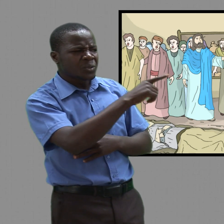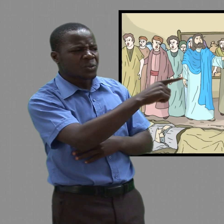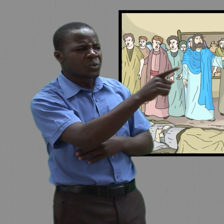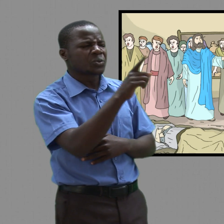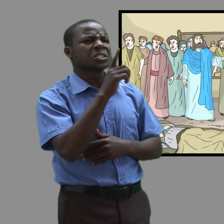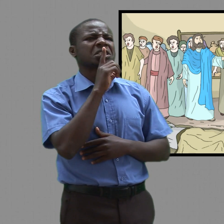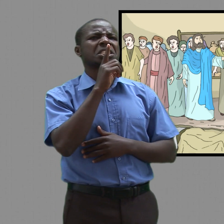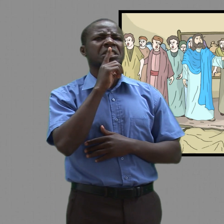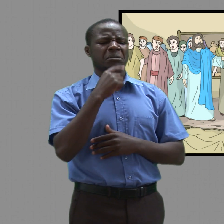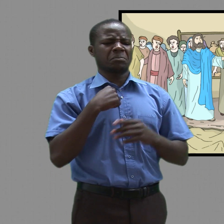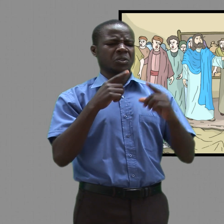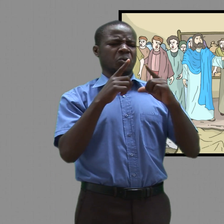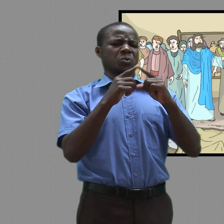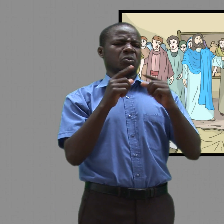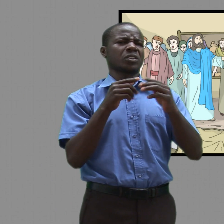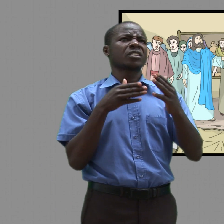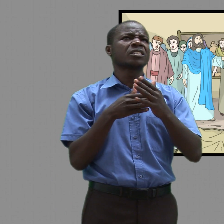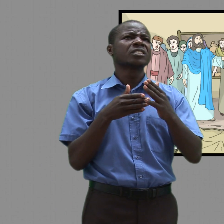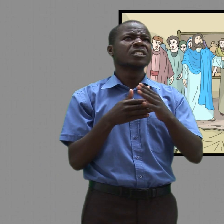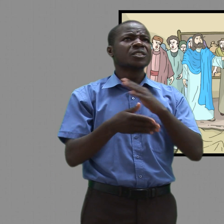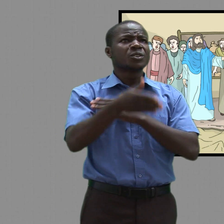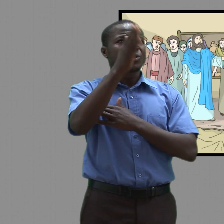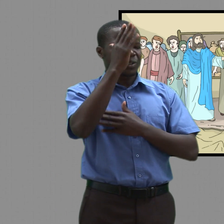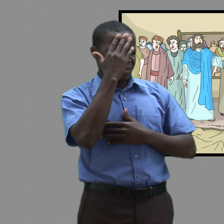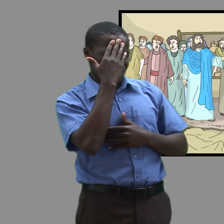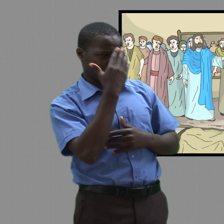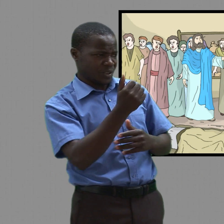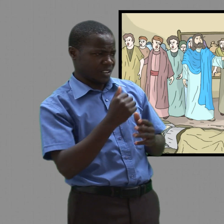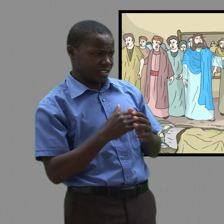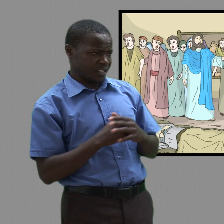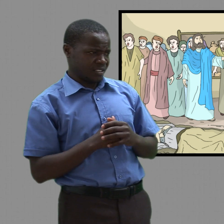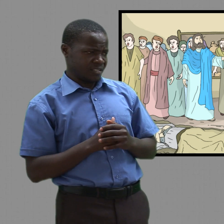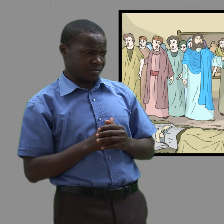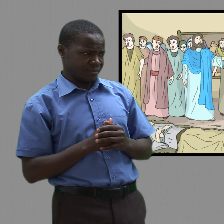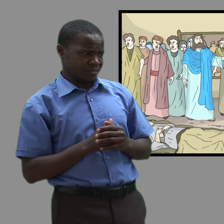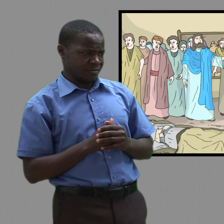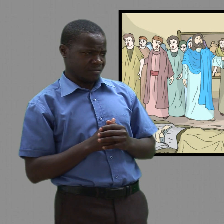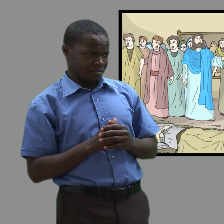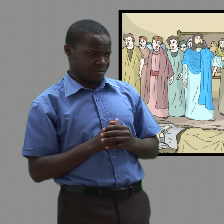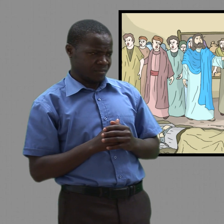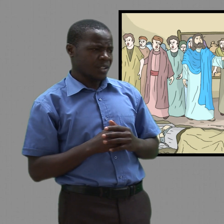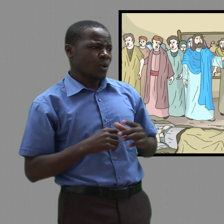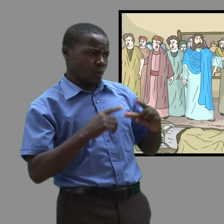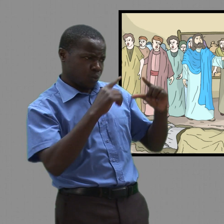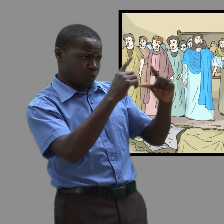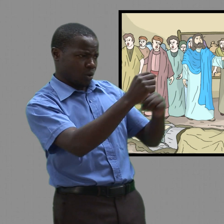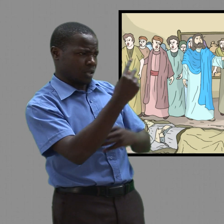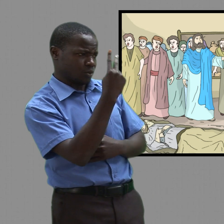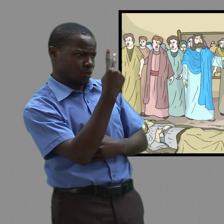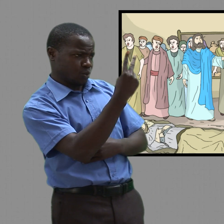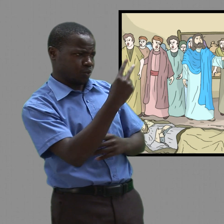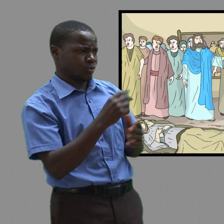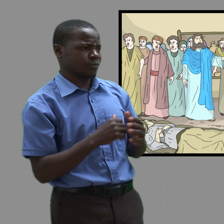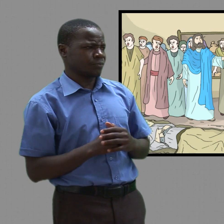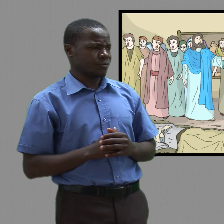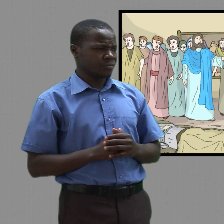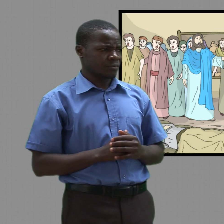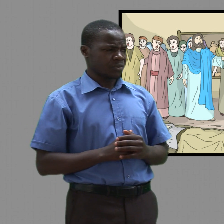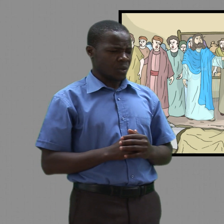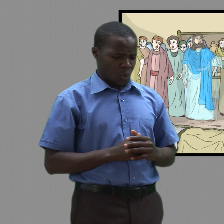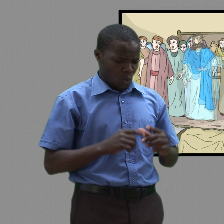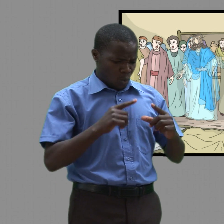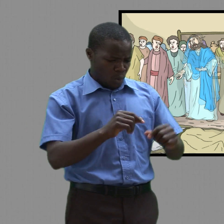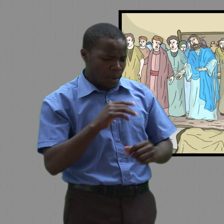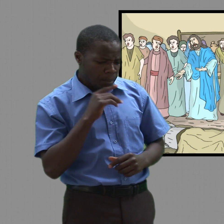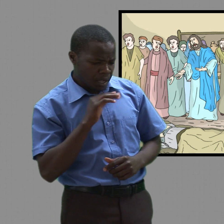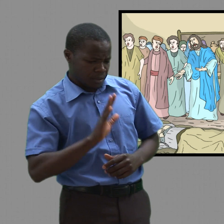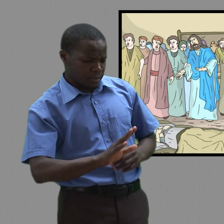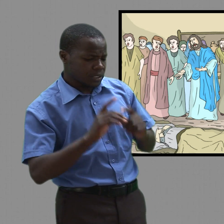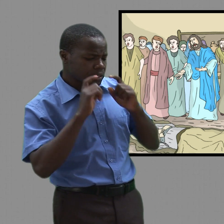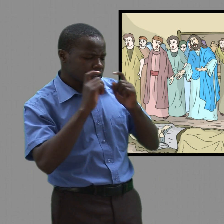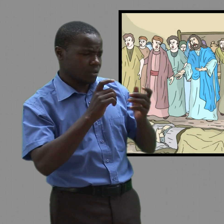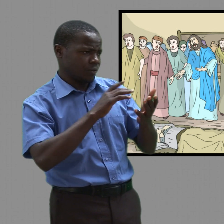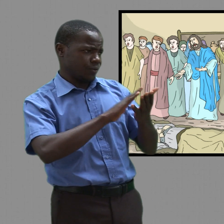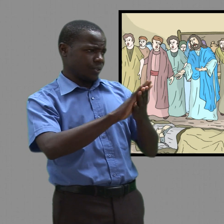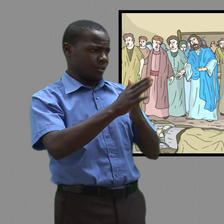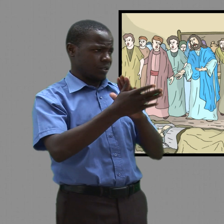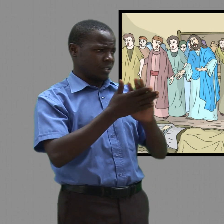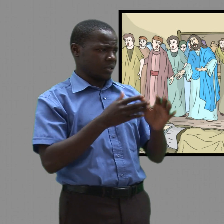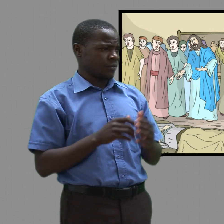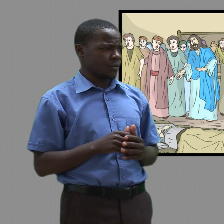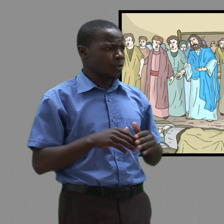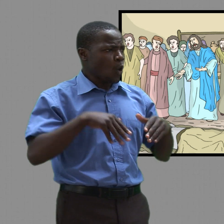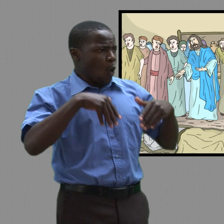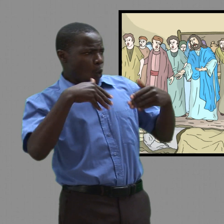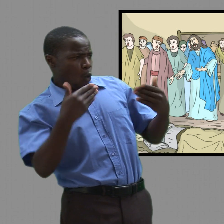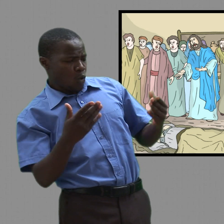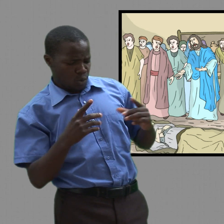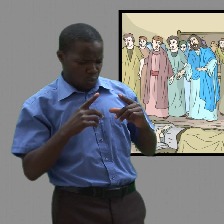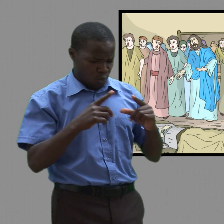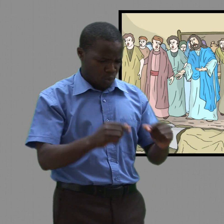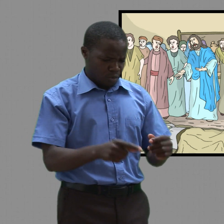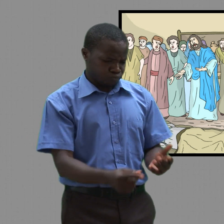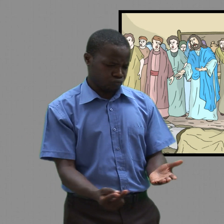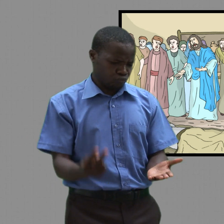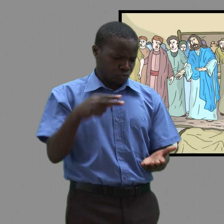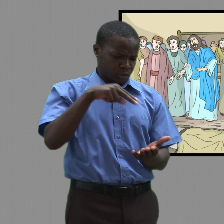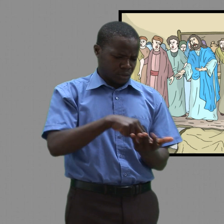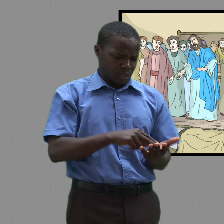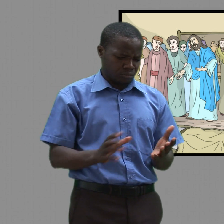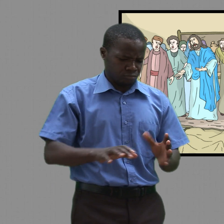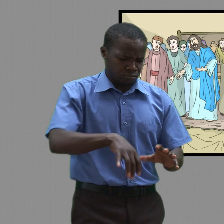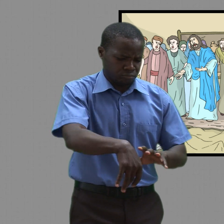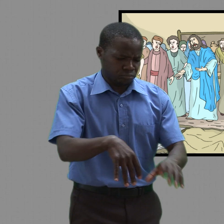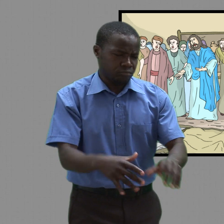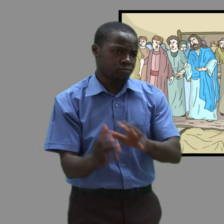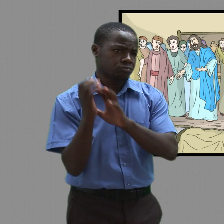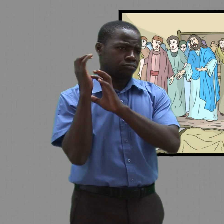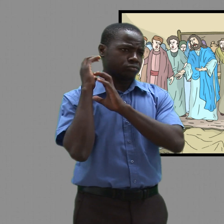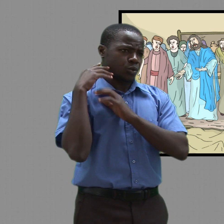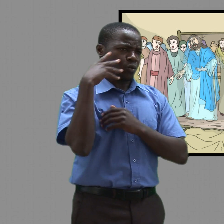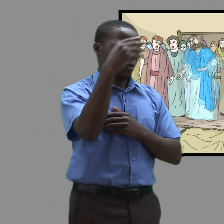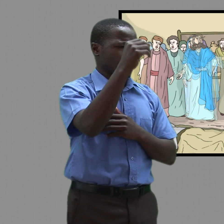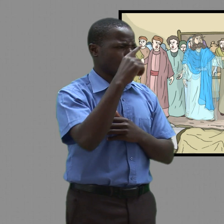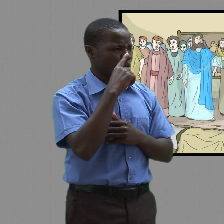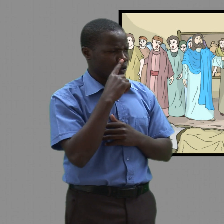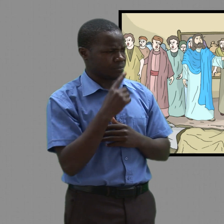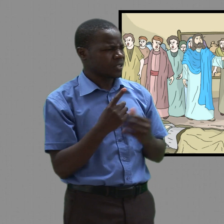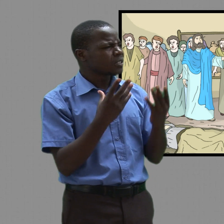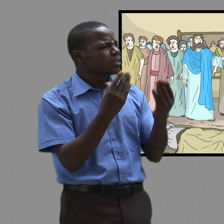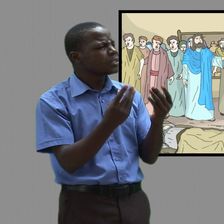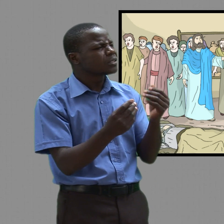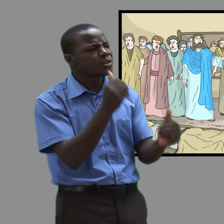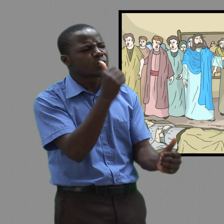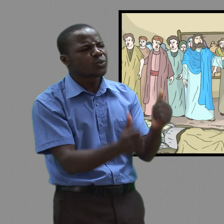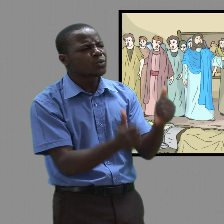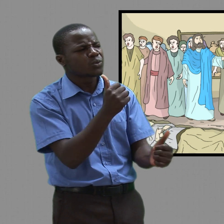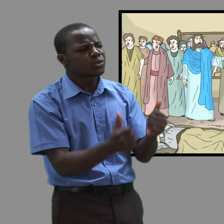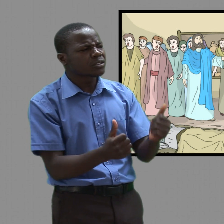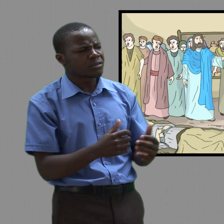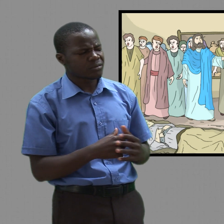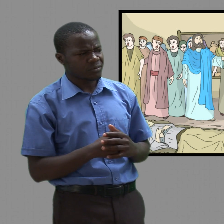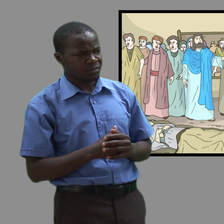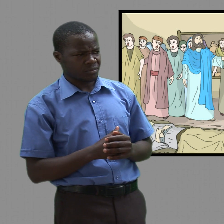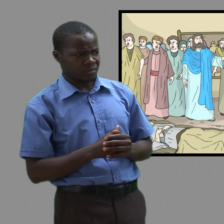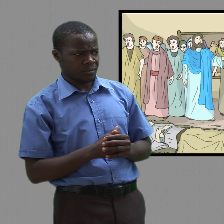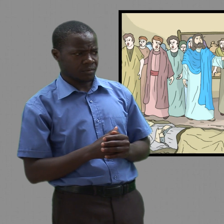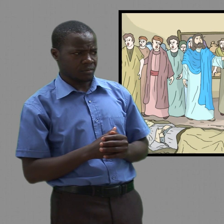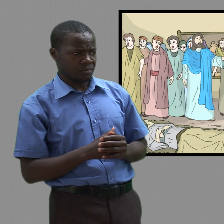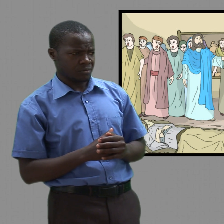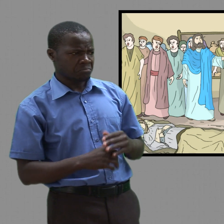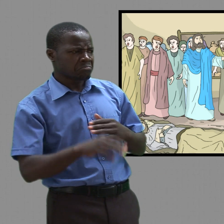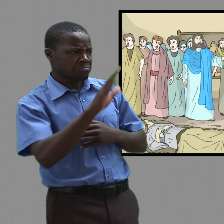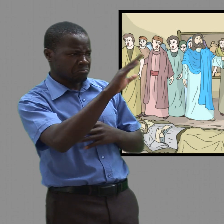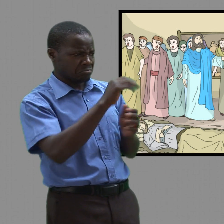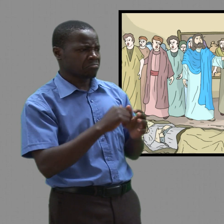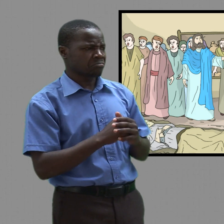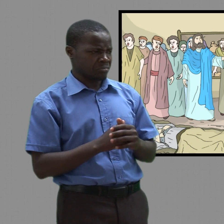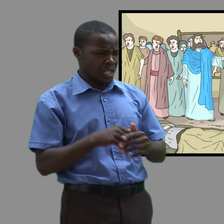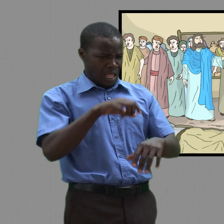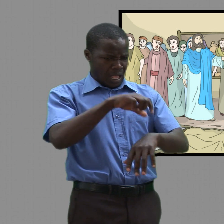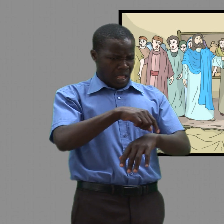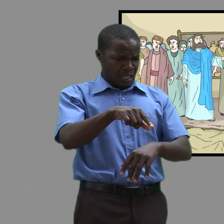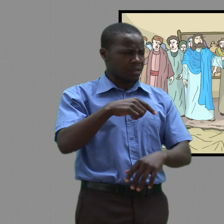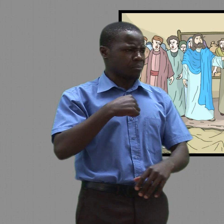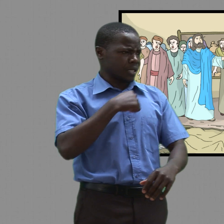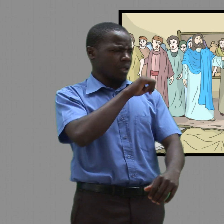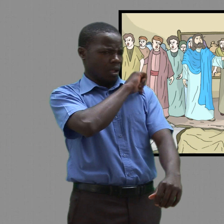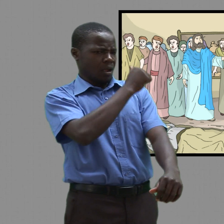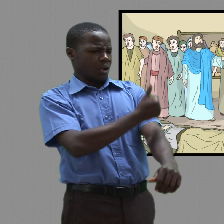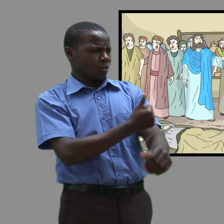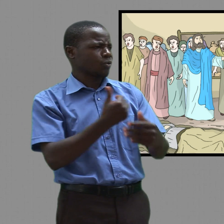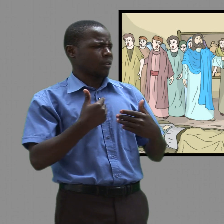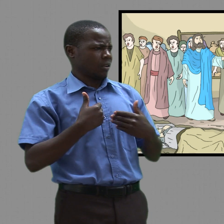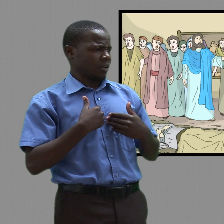He asked. “Which is easier: to say to a paralytic, ‘Your sins are forgiven,’ or to say, ‘Get up, pick up your mat, and walk’?